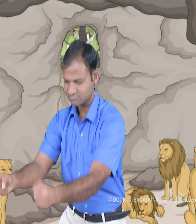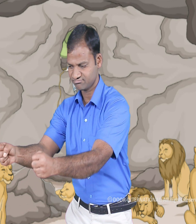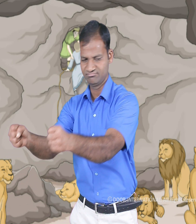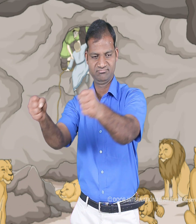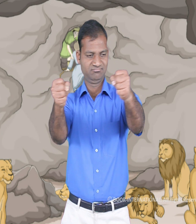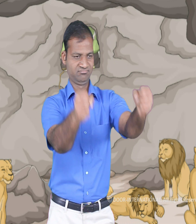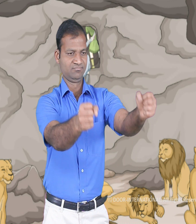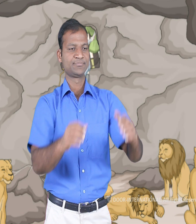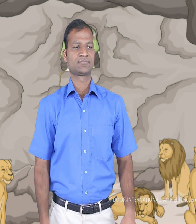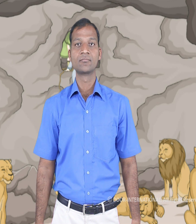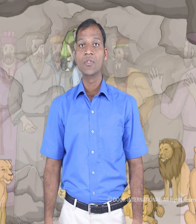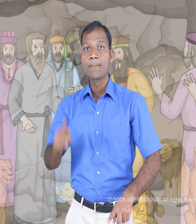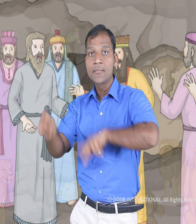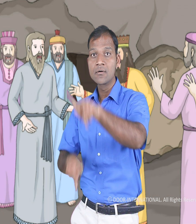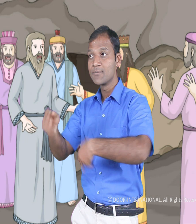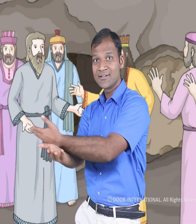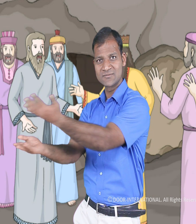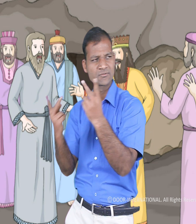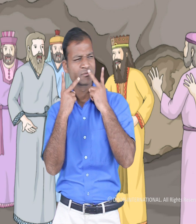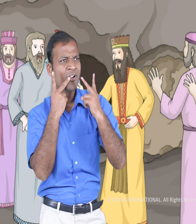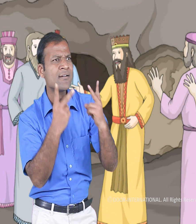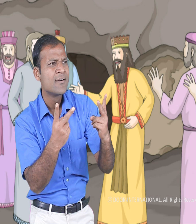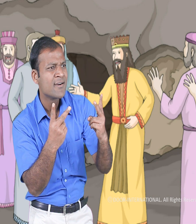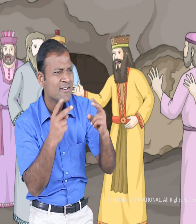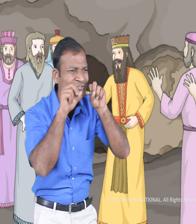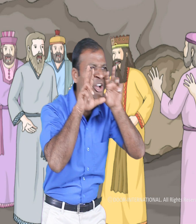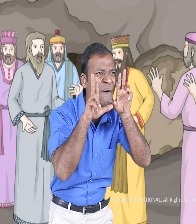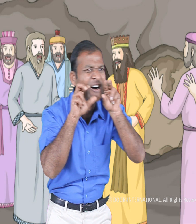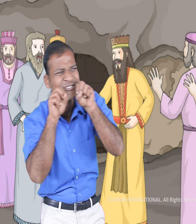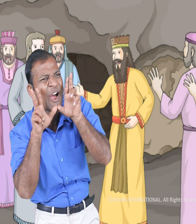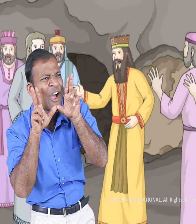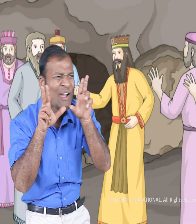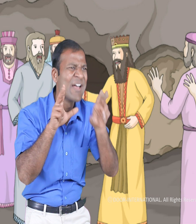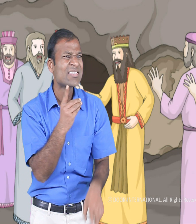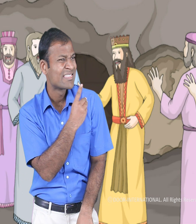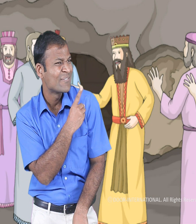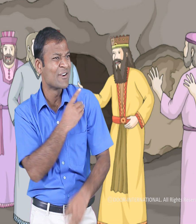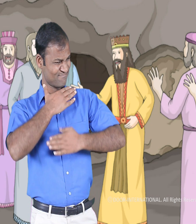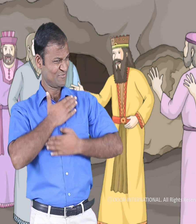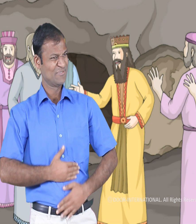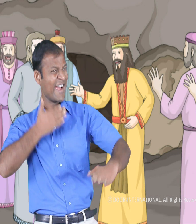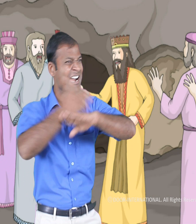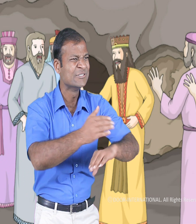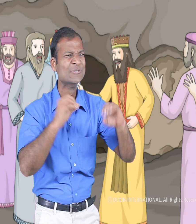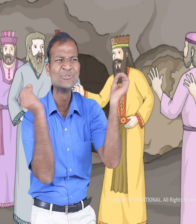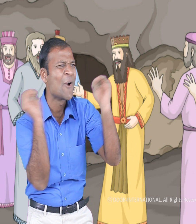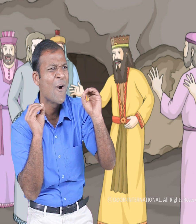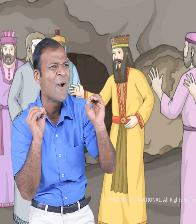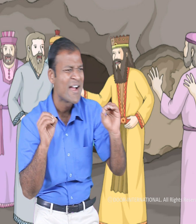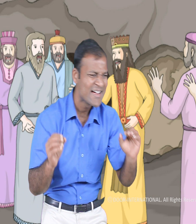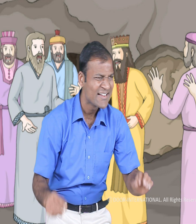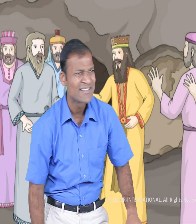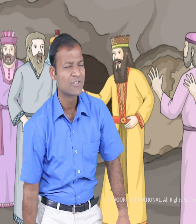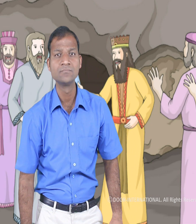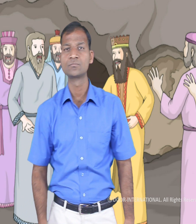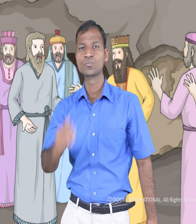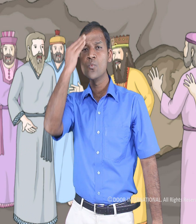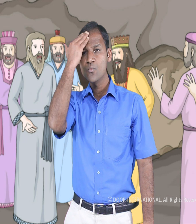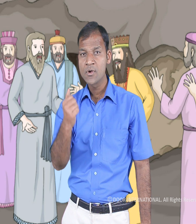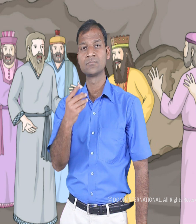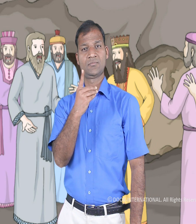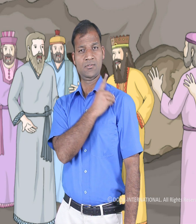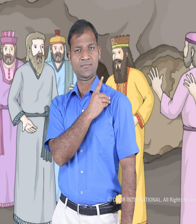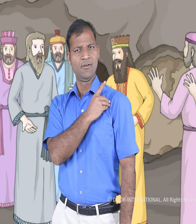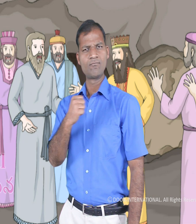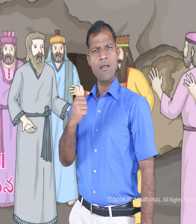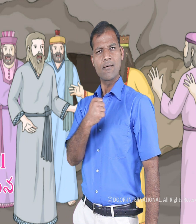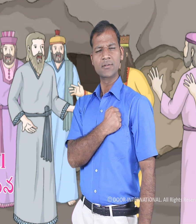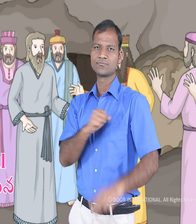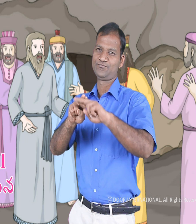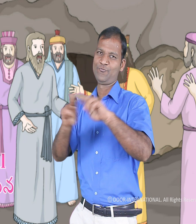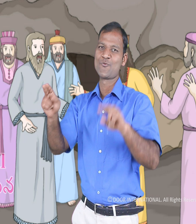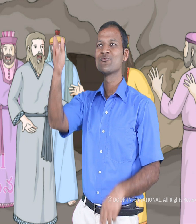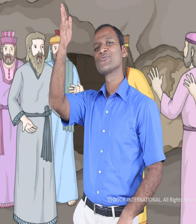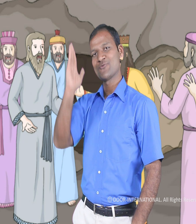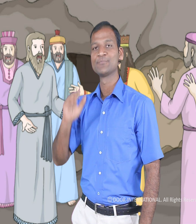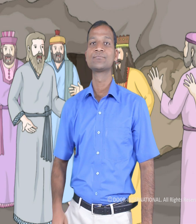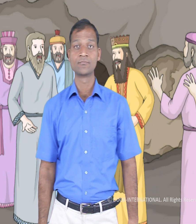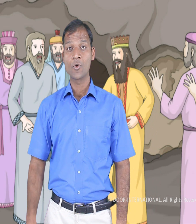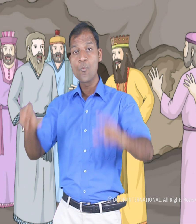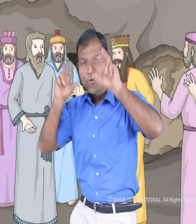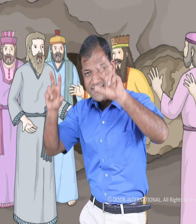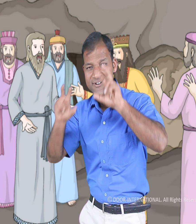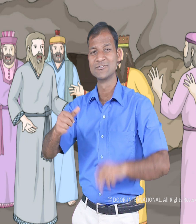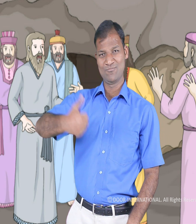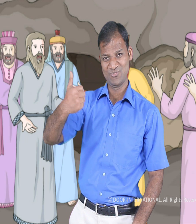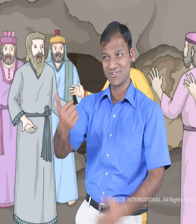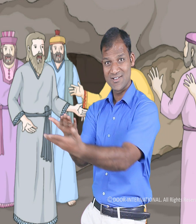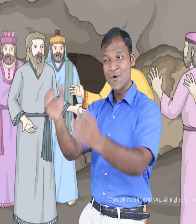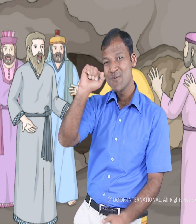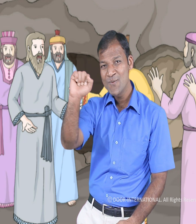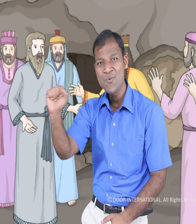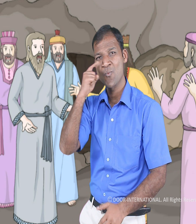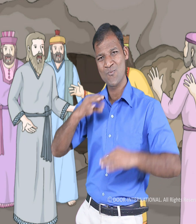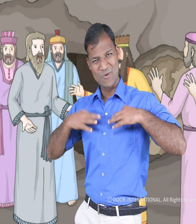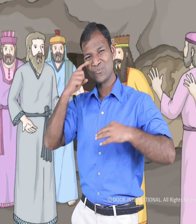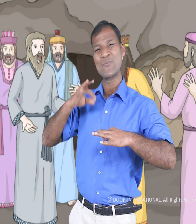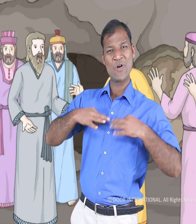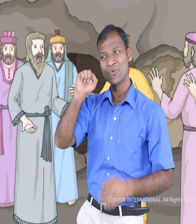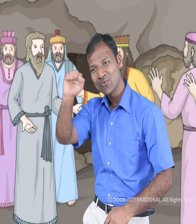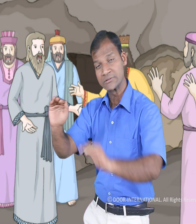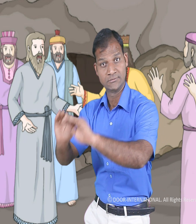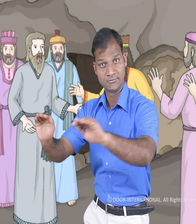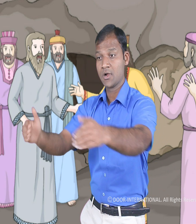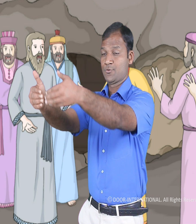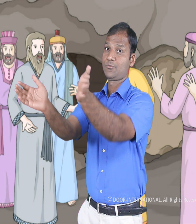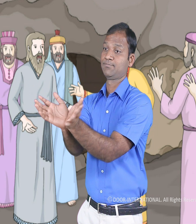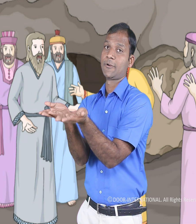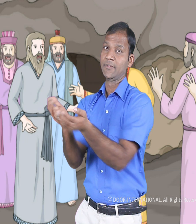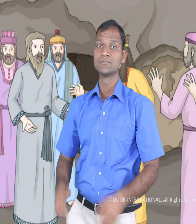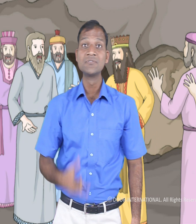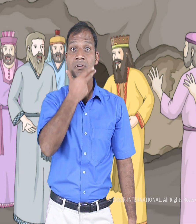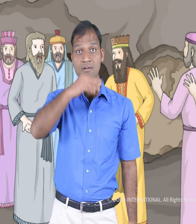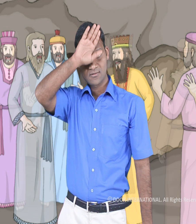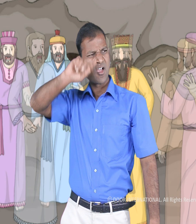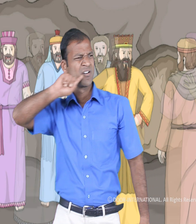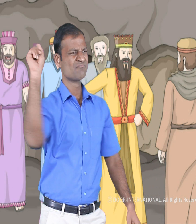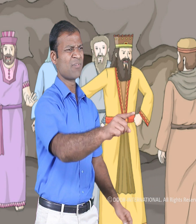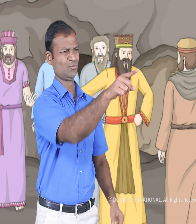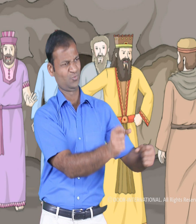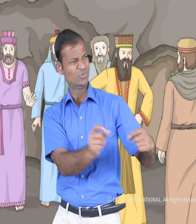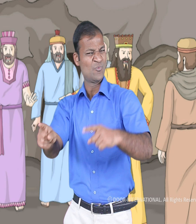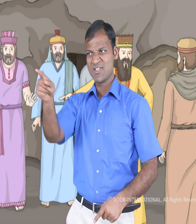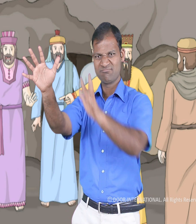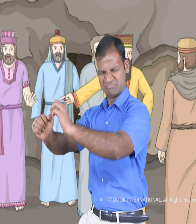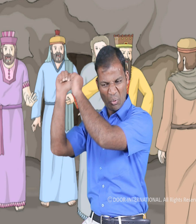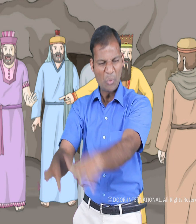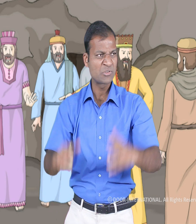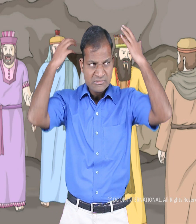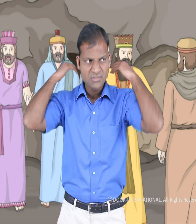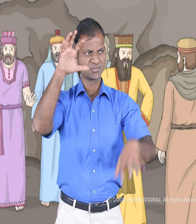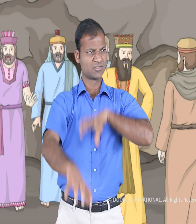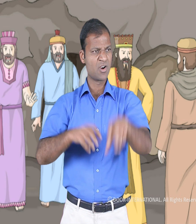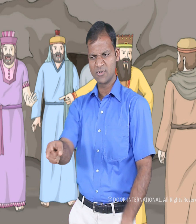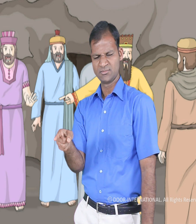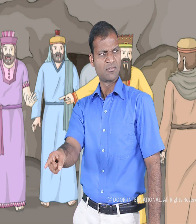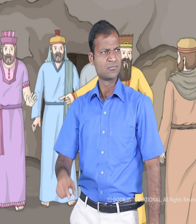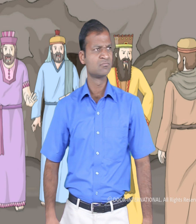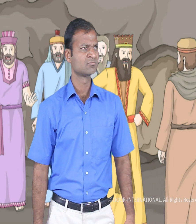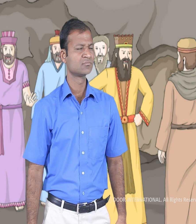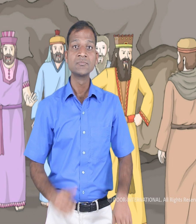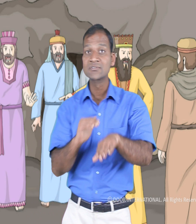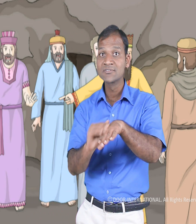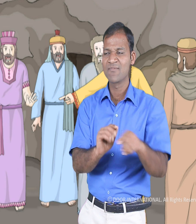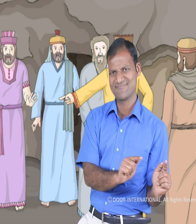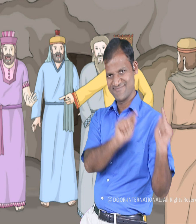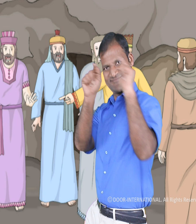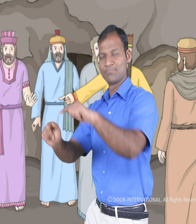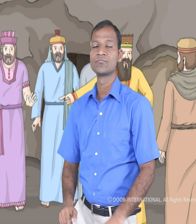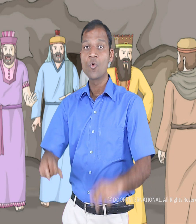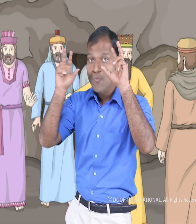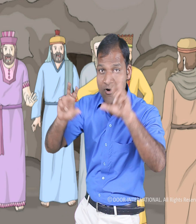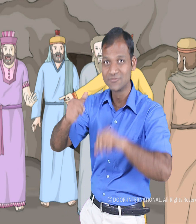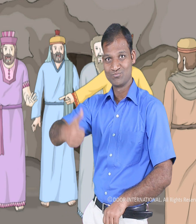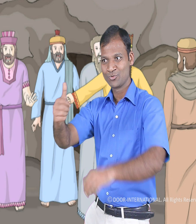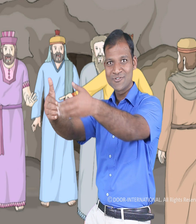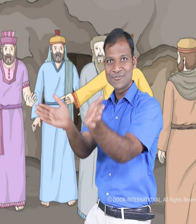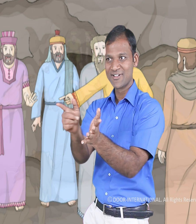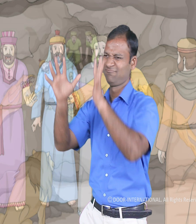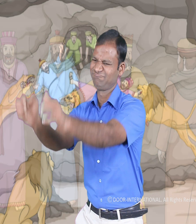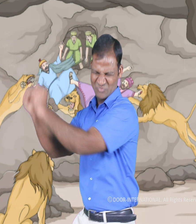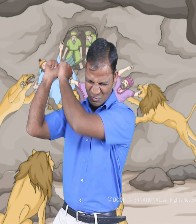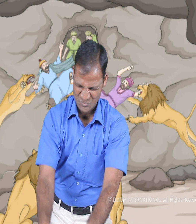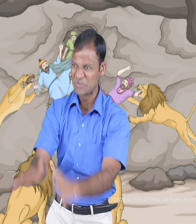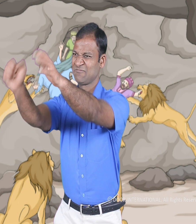At the command of the king, the men who had falsely accused Daniel were brought and thrown into the den of lions—they and their children and wives.